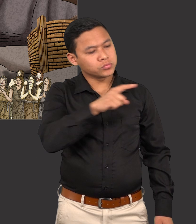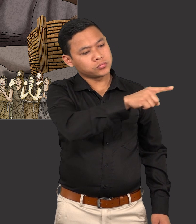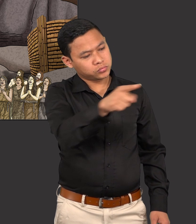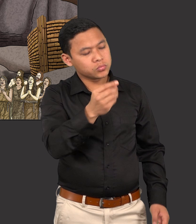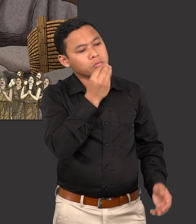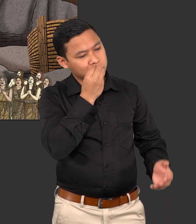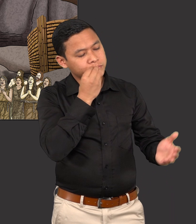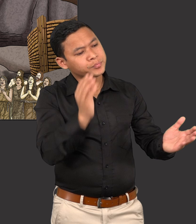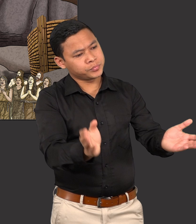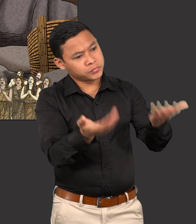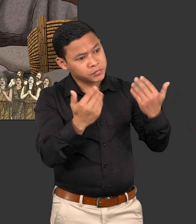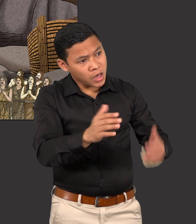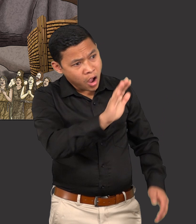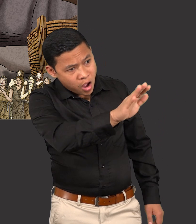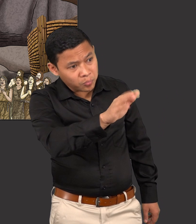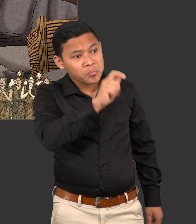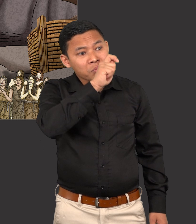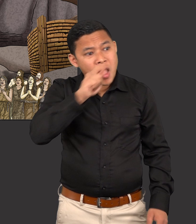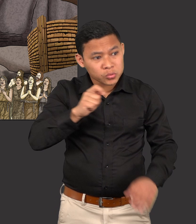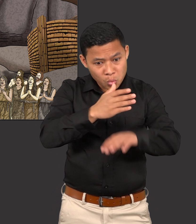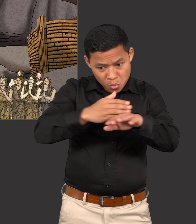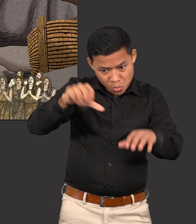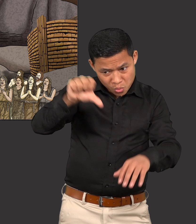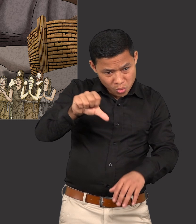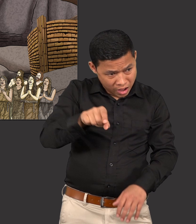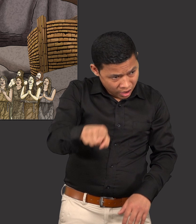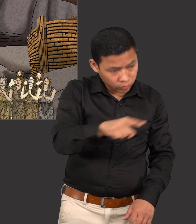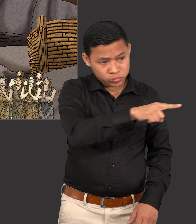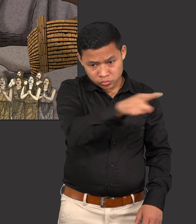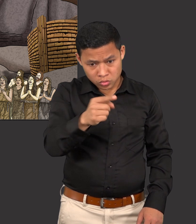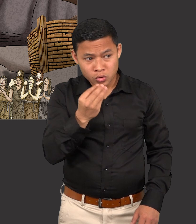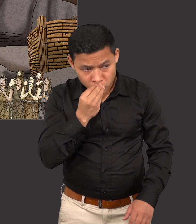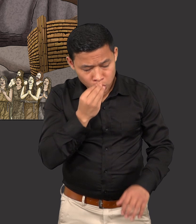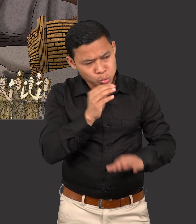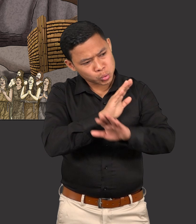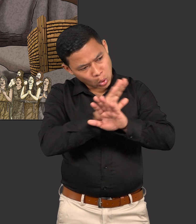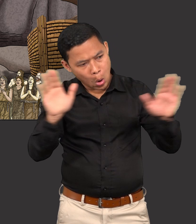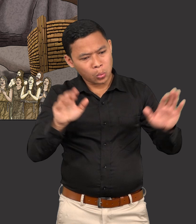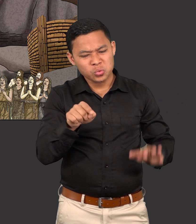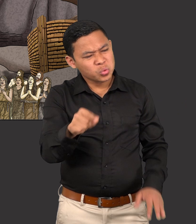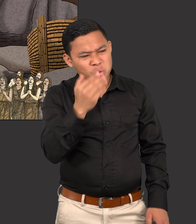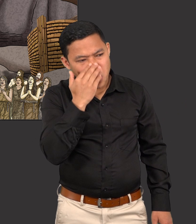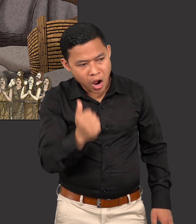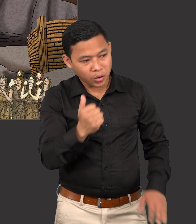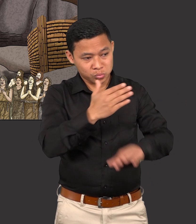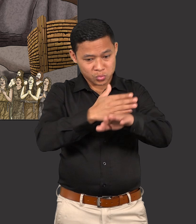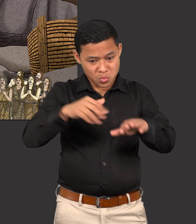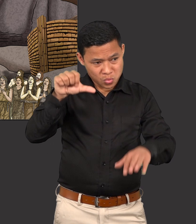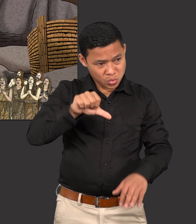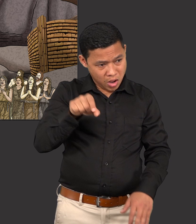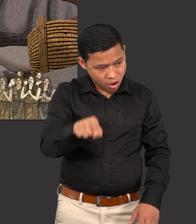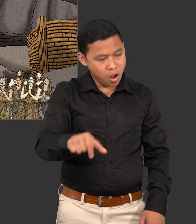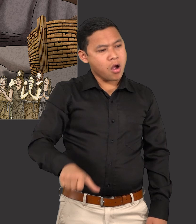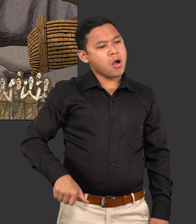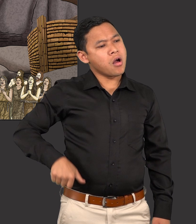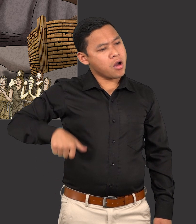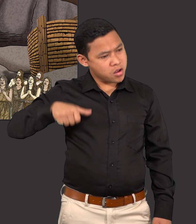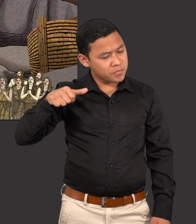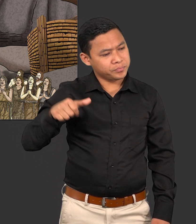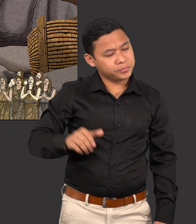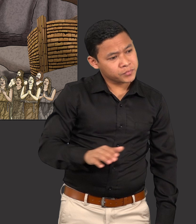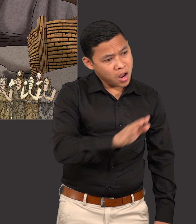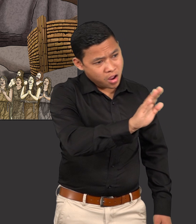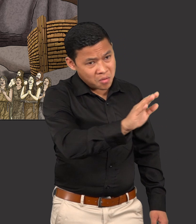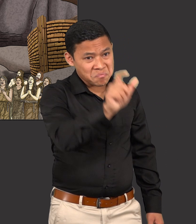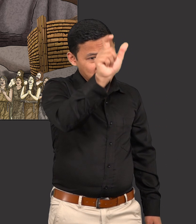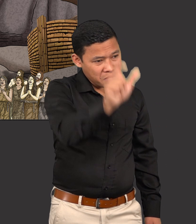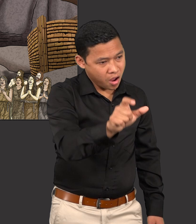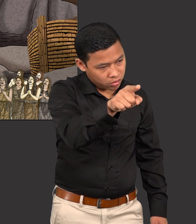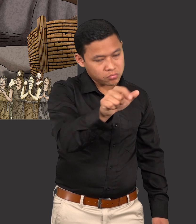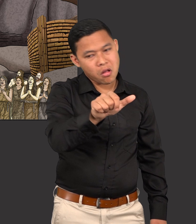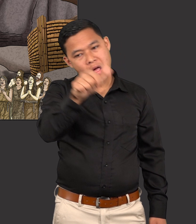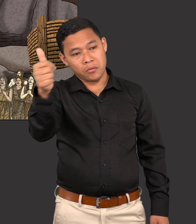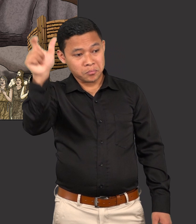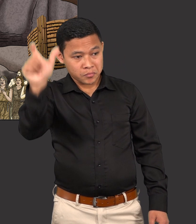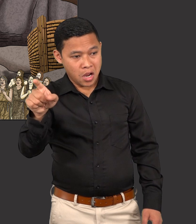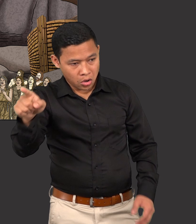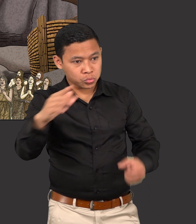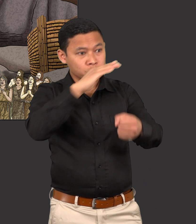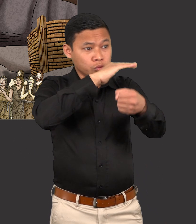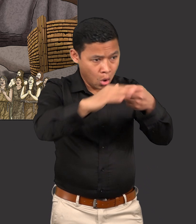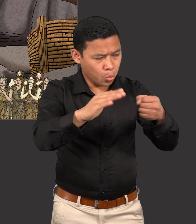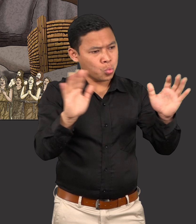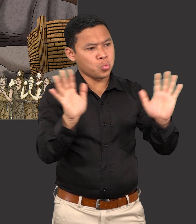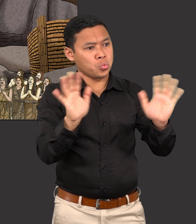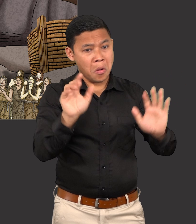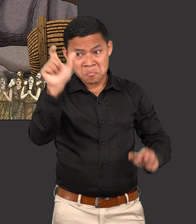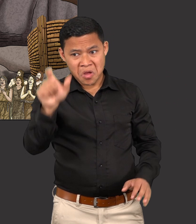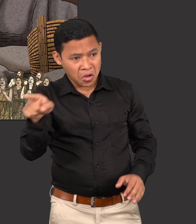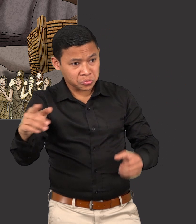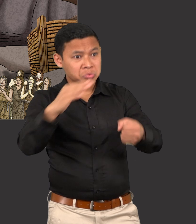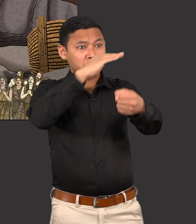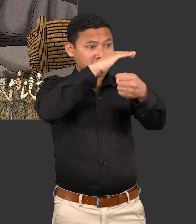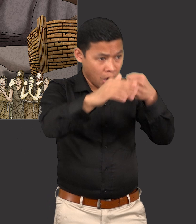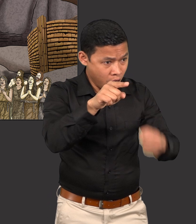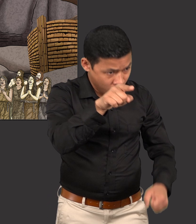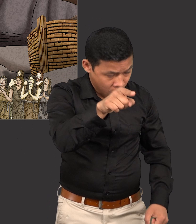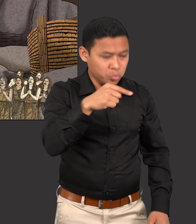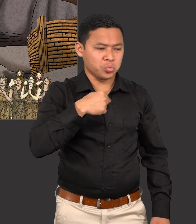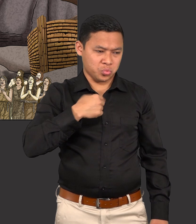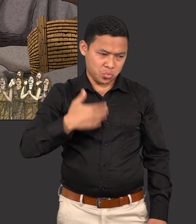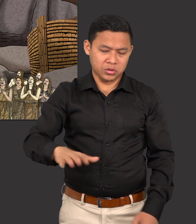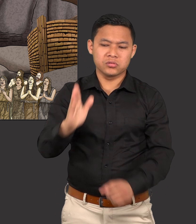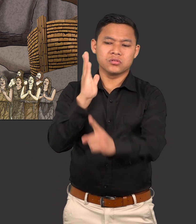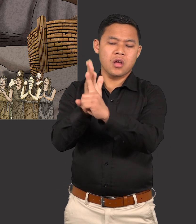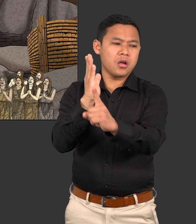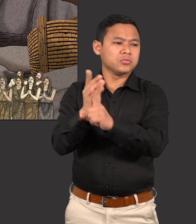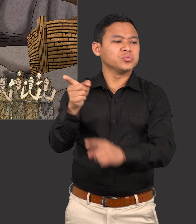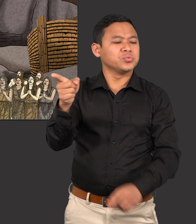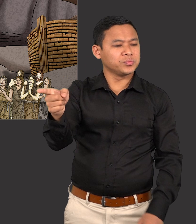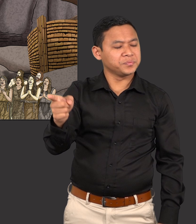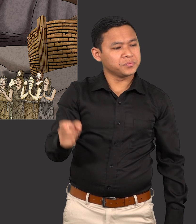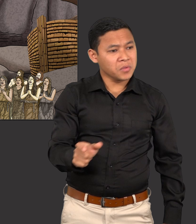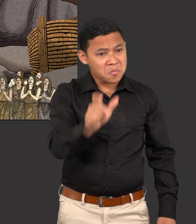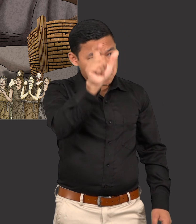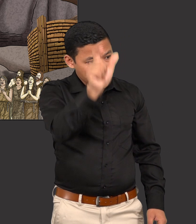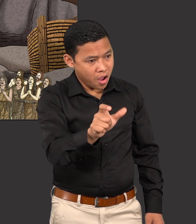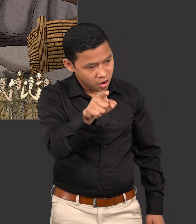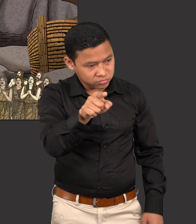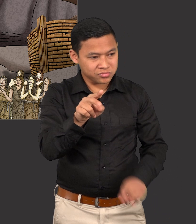But you must not eat meat with its lifeblood still in it. And surely I will require the life of any man or beast by whose hand your lifeblood is shed.